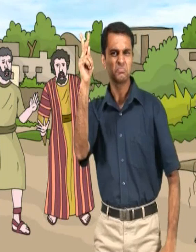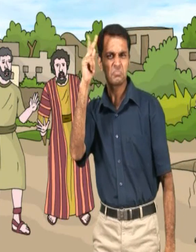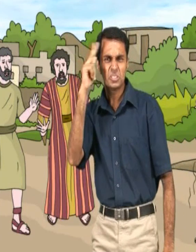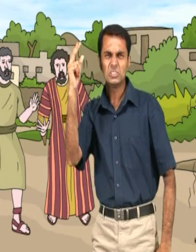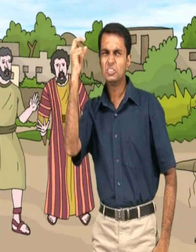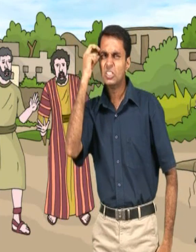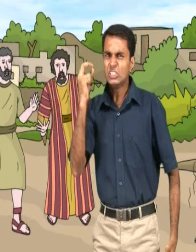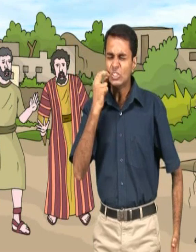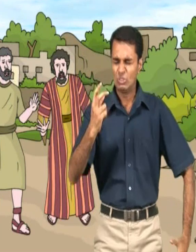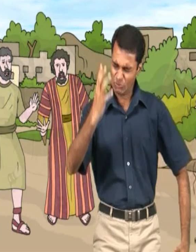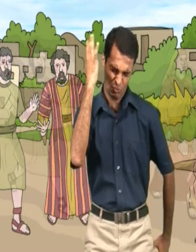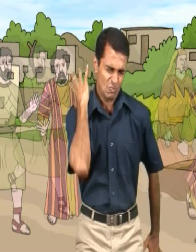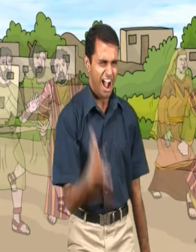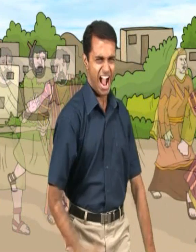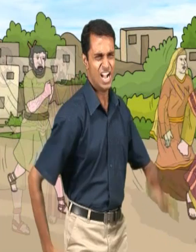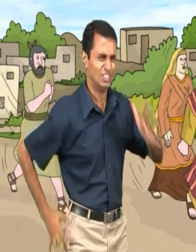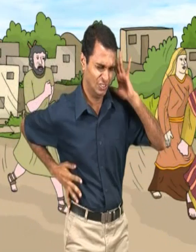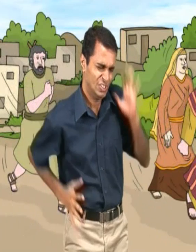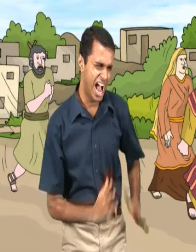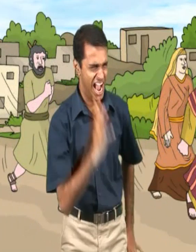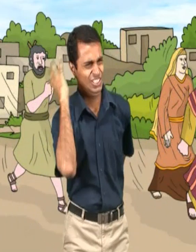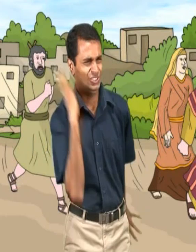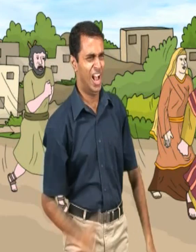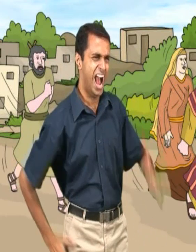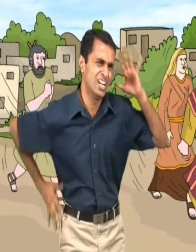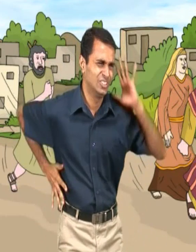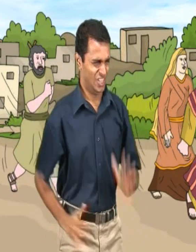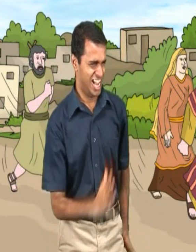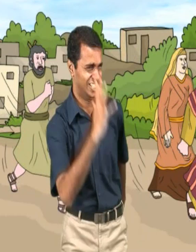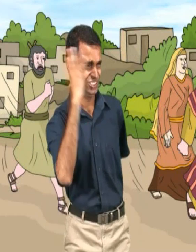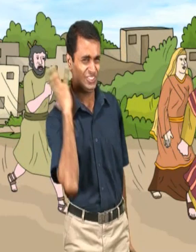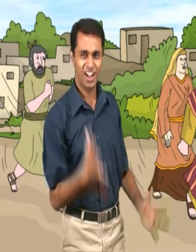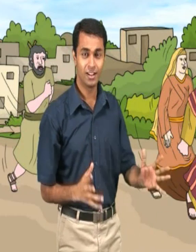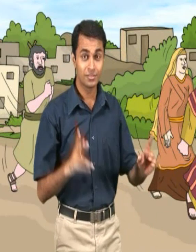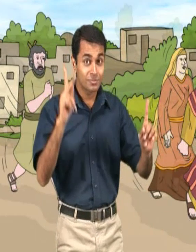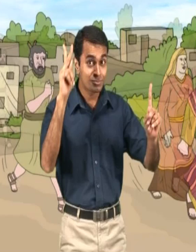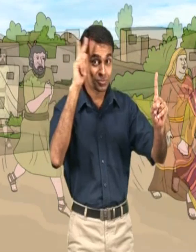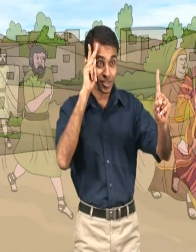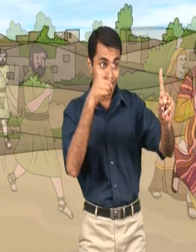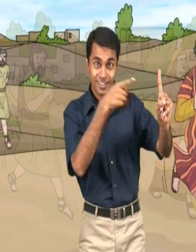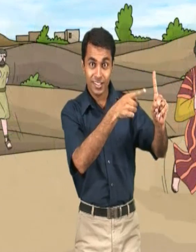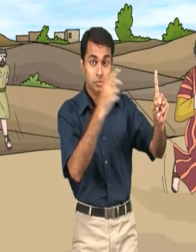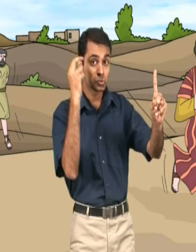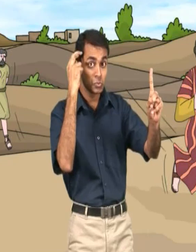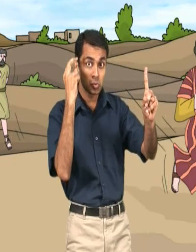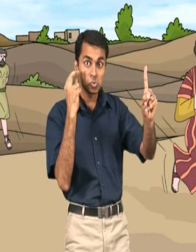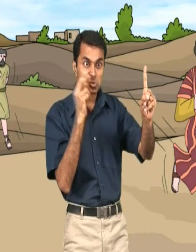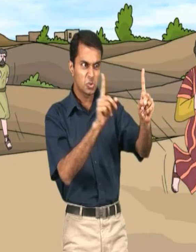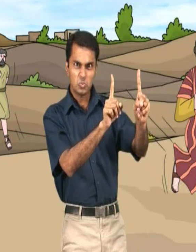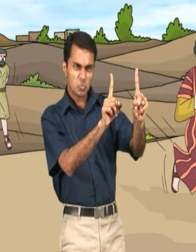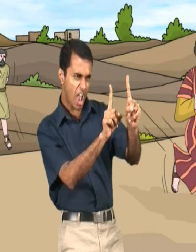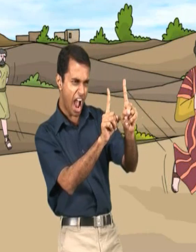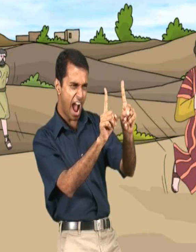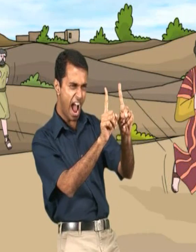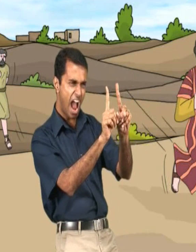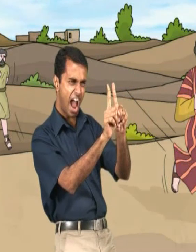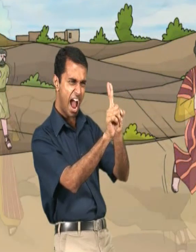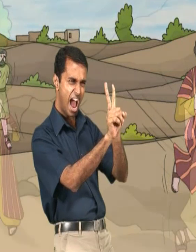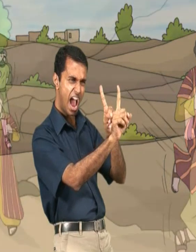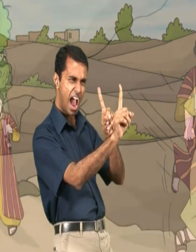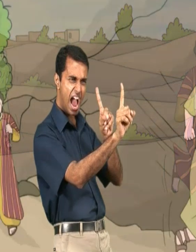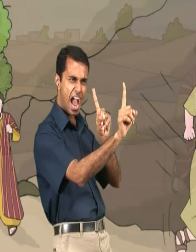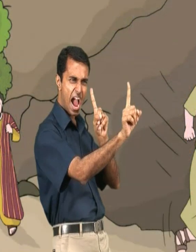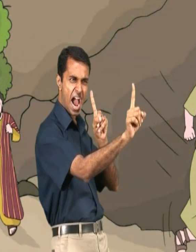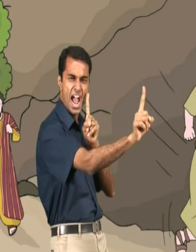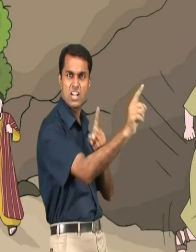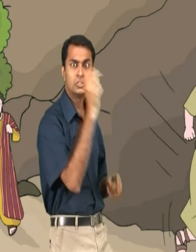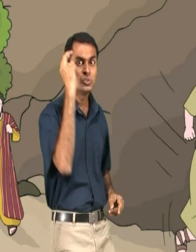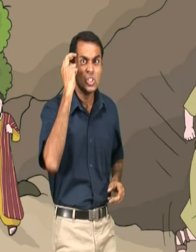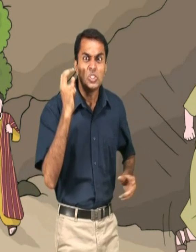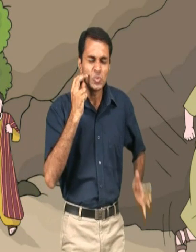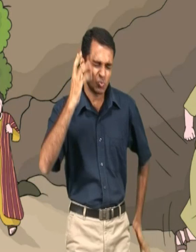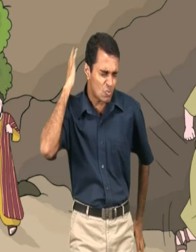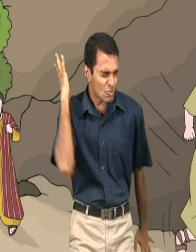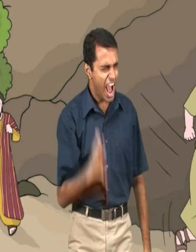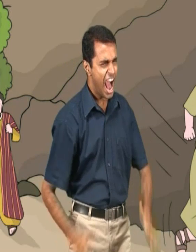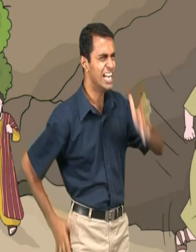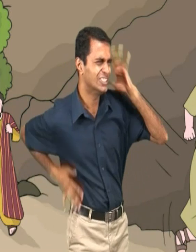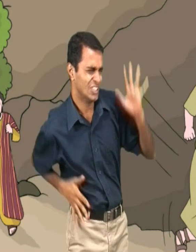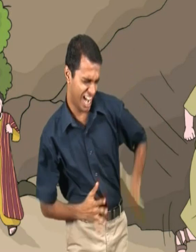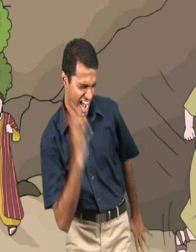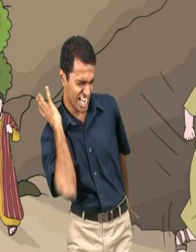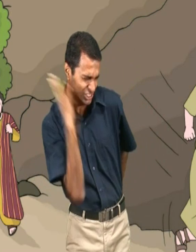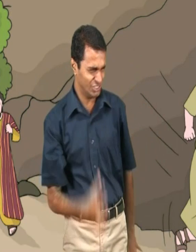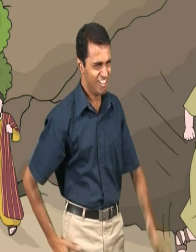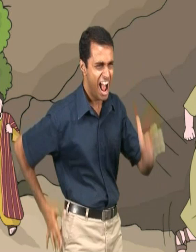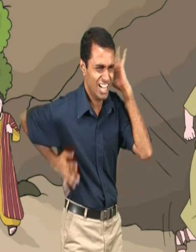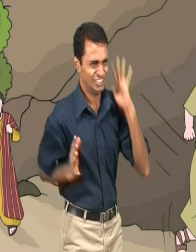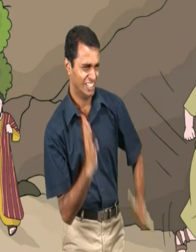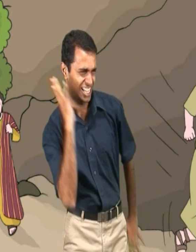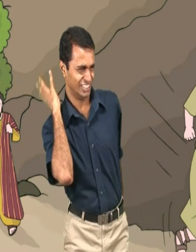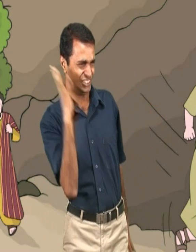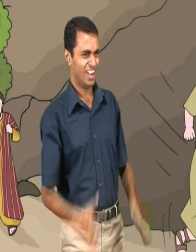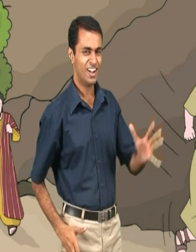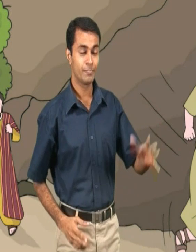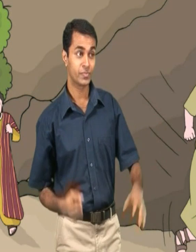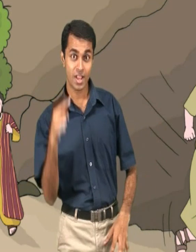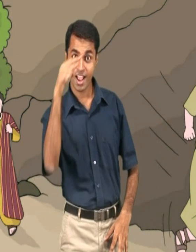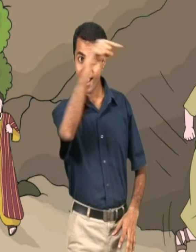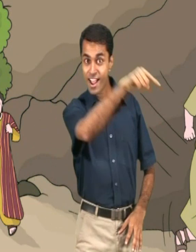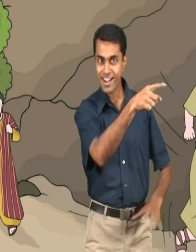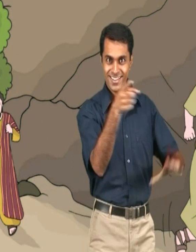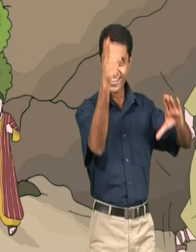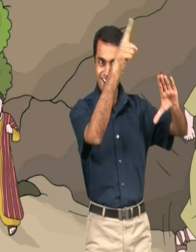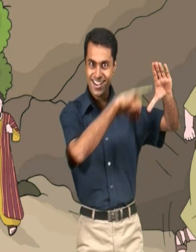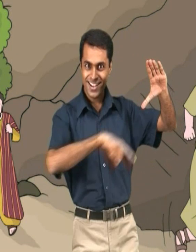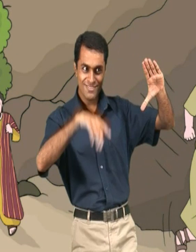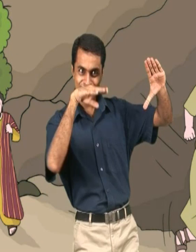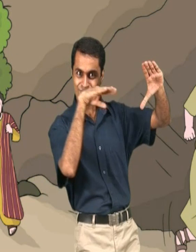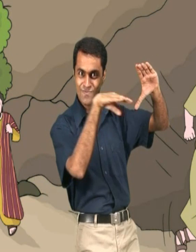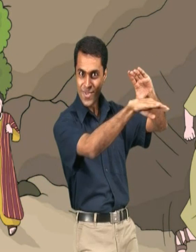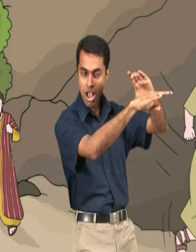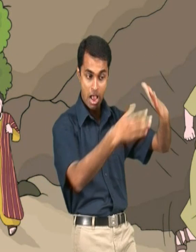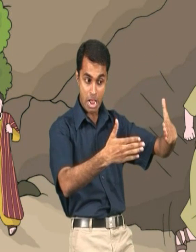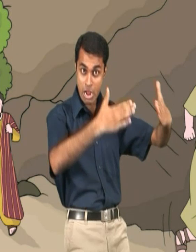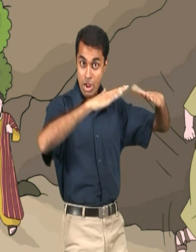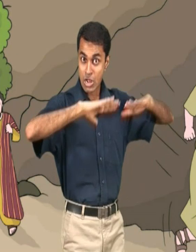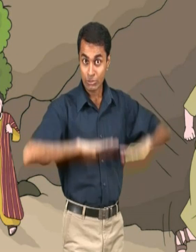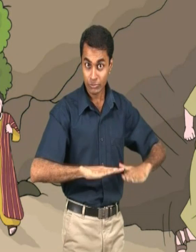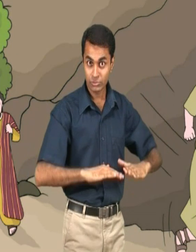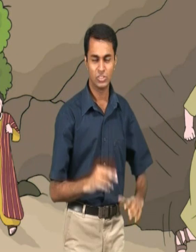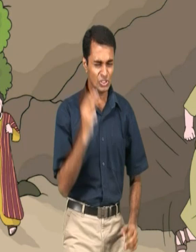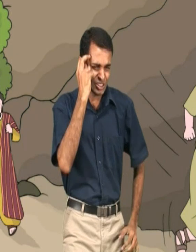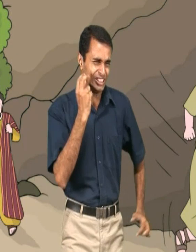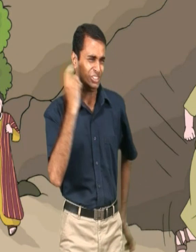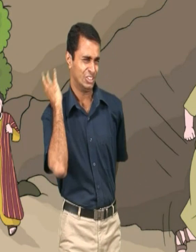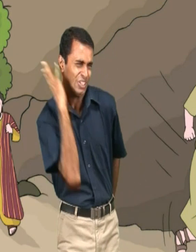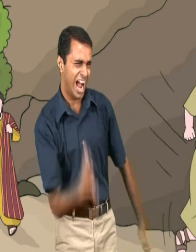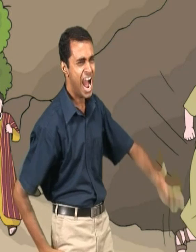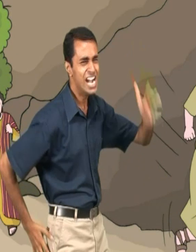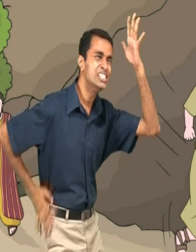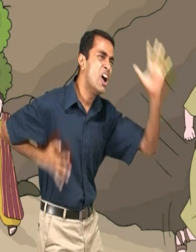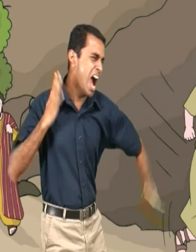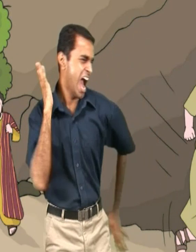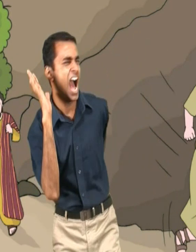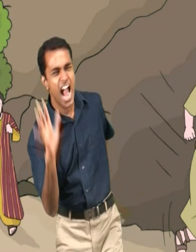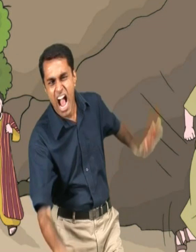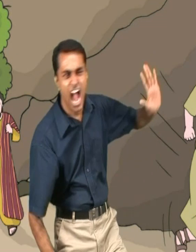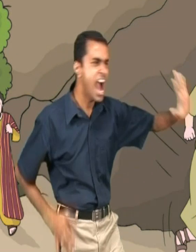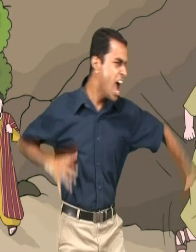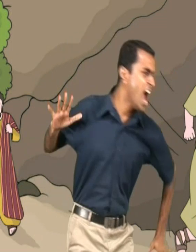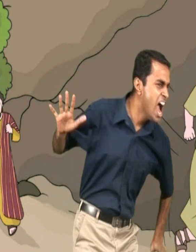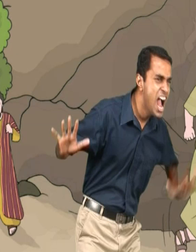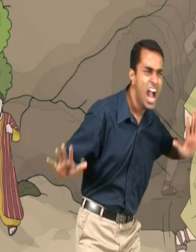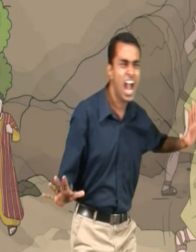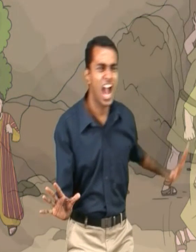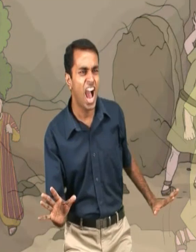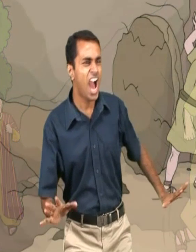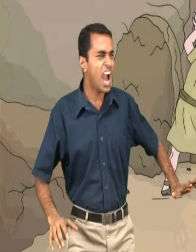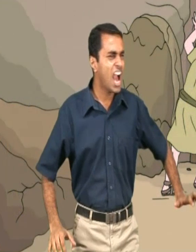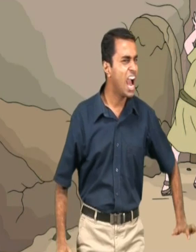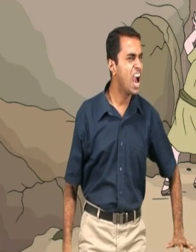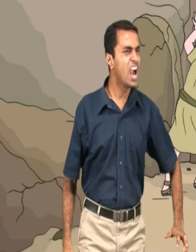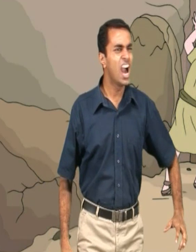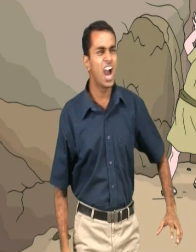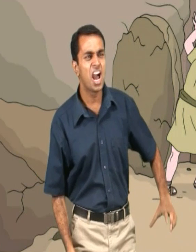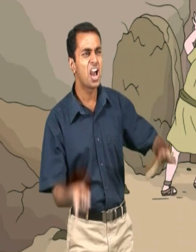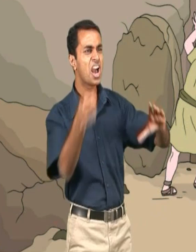Then Peter and the other disciple set out for the tomb. The two were running together, but the other disciple outran Peter and reached the tomb first.